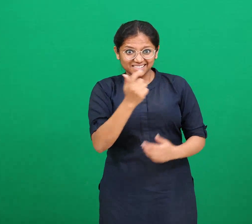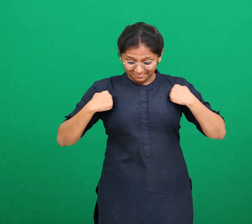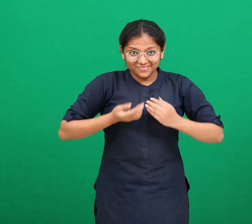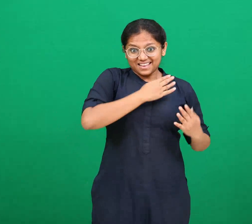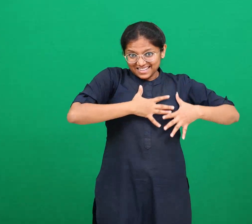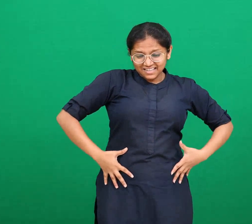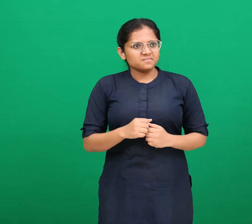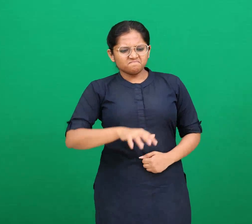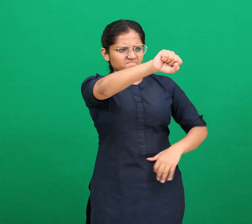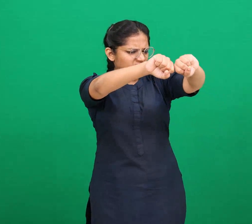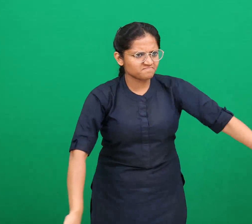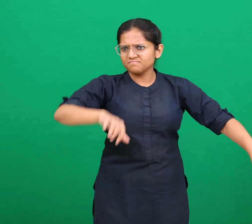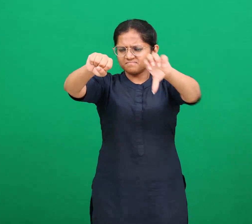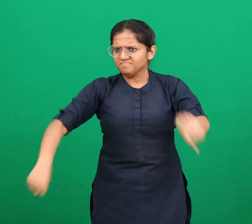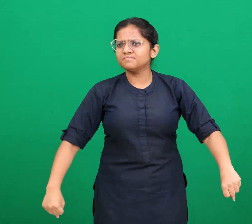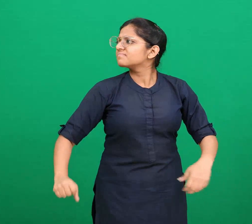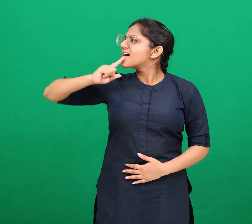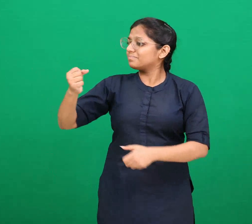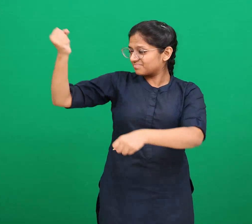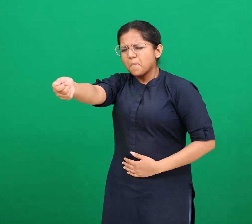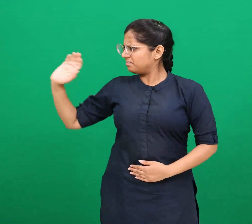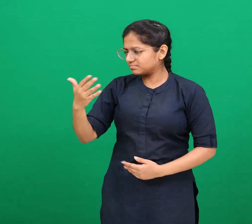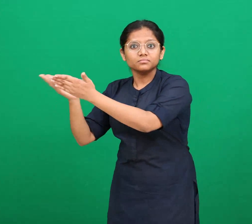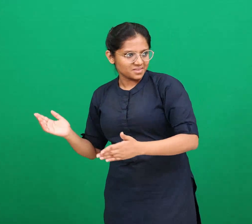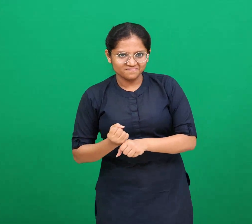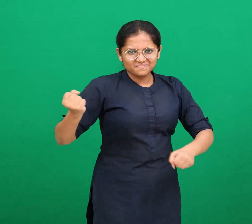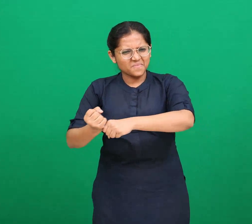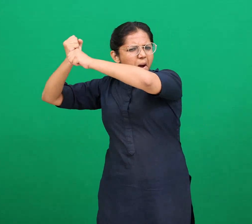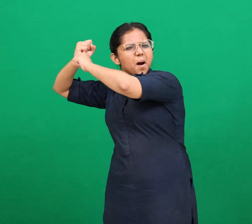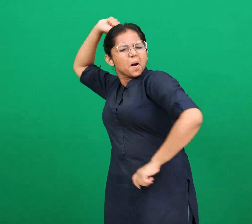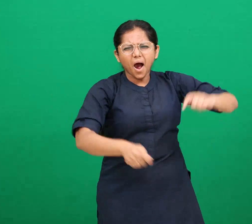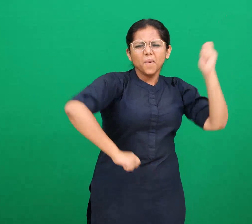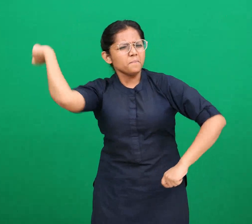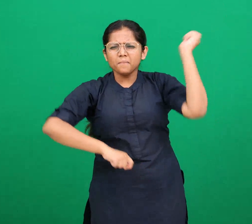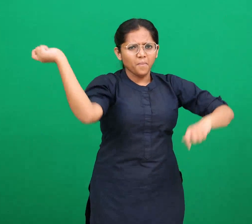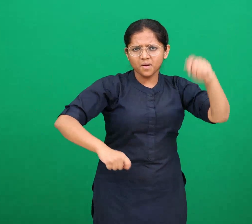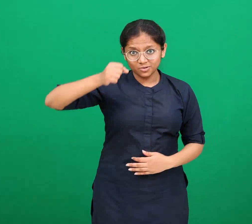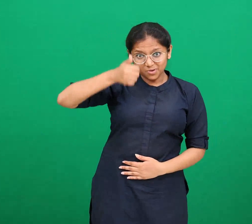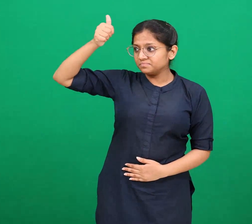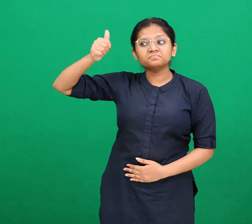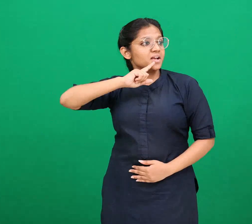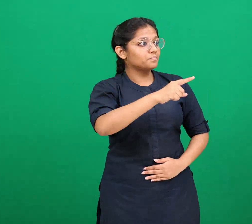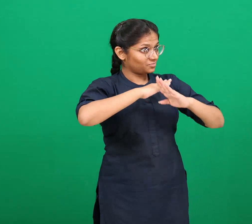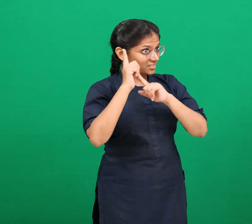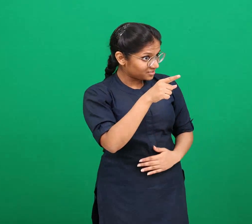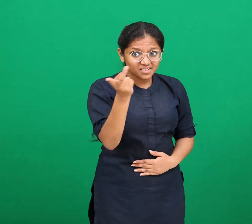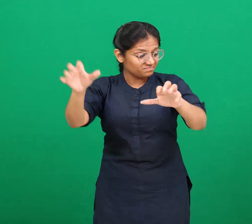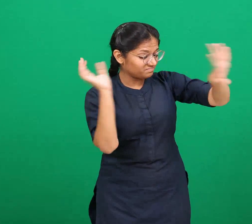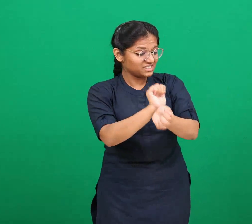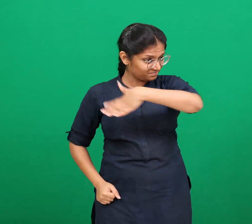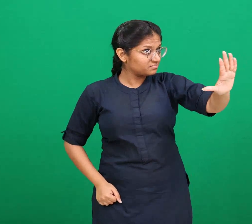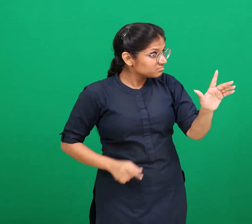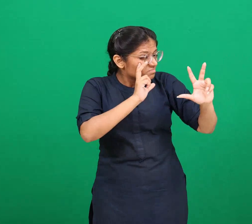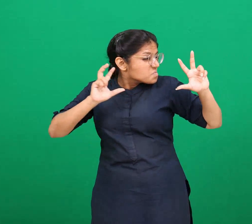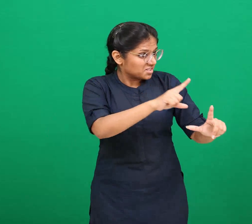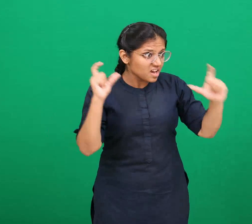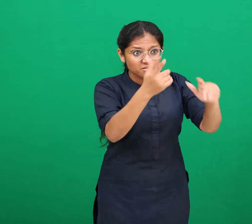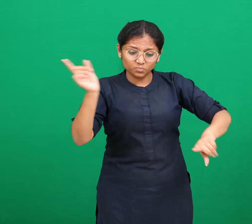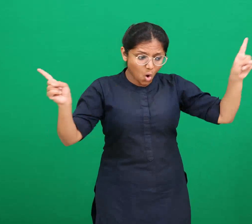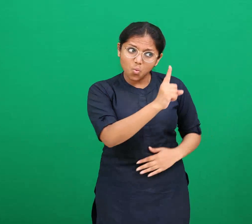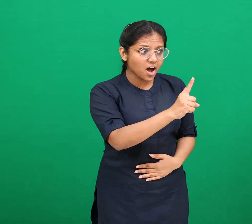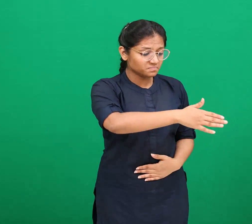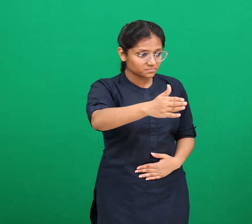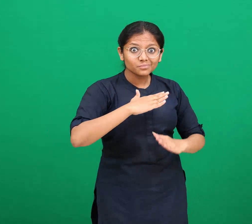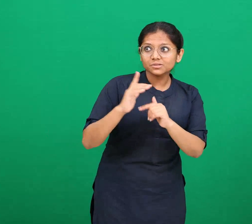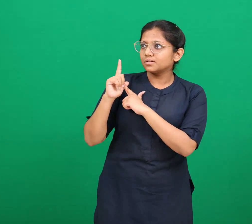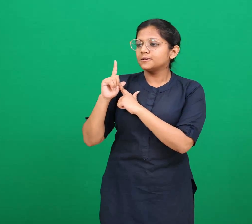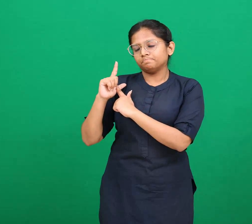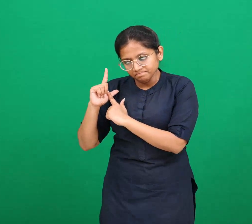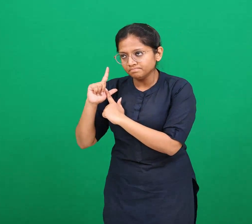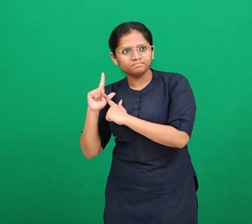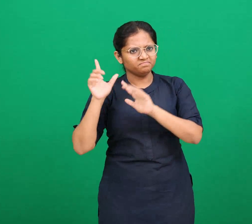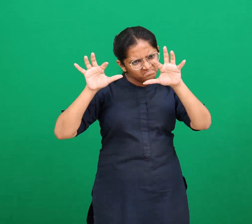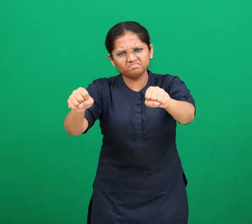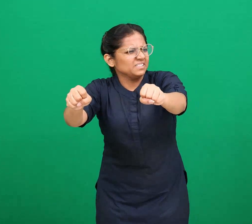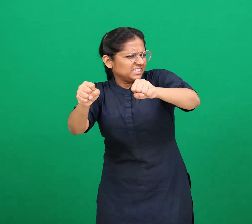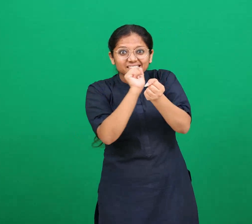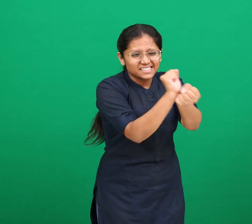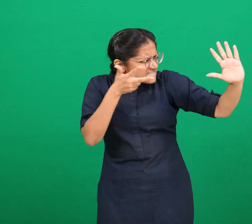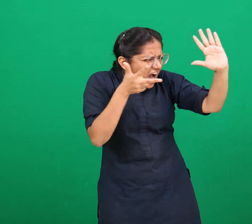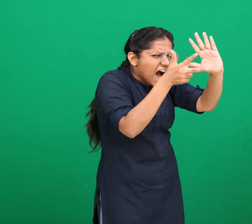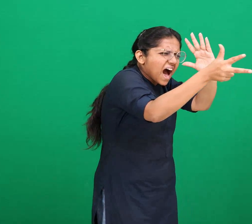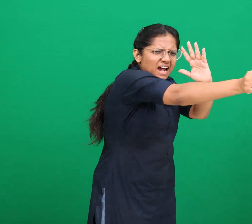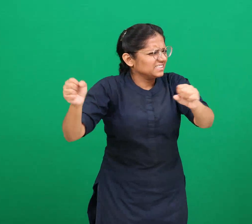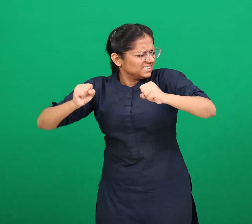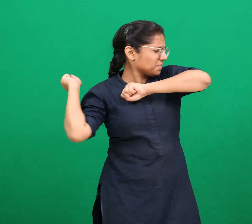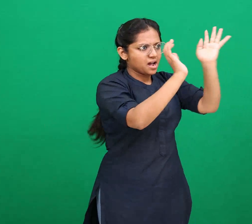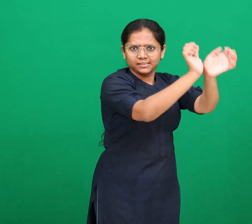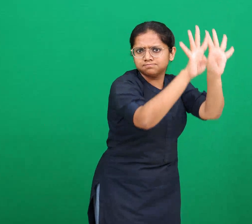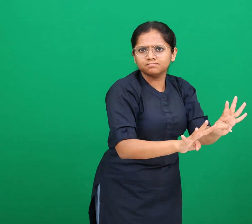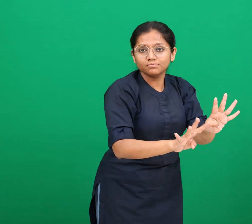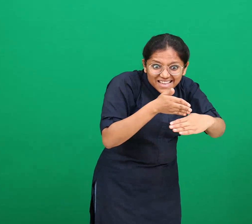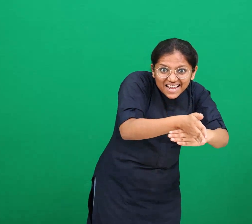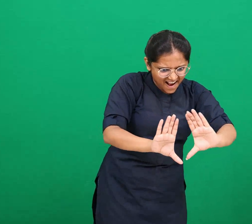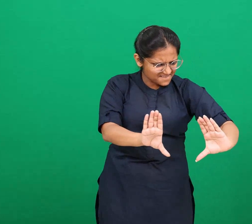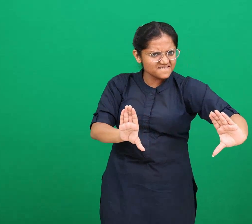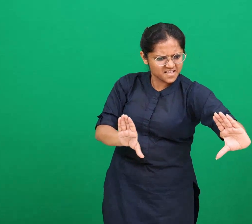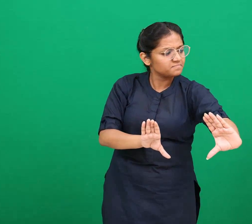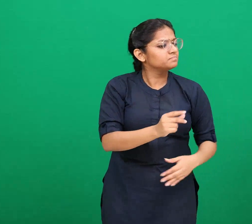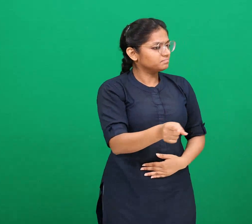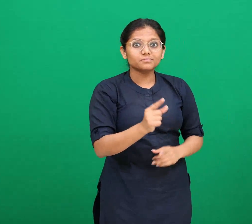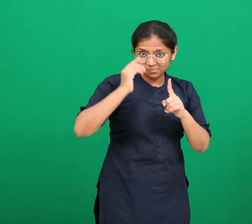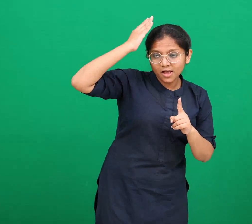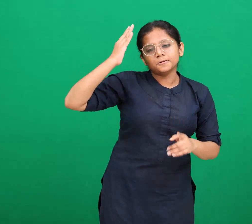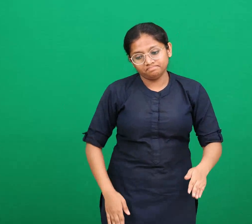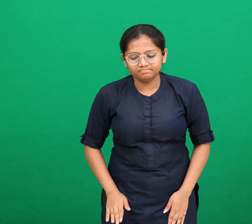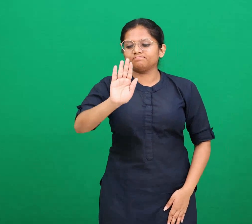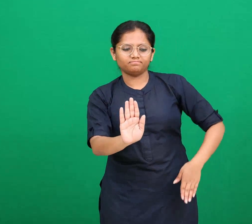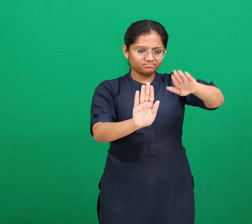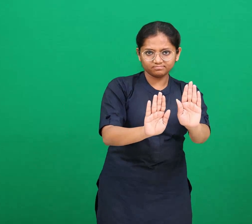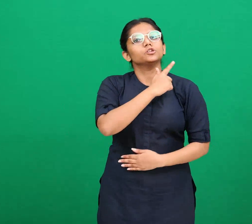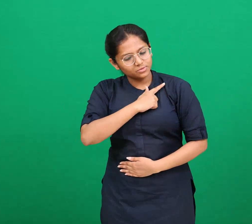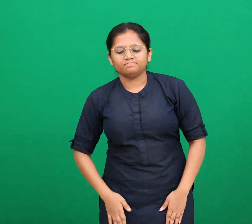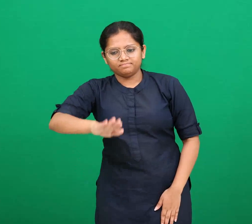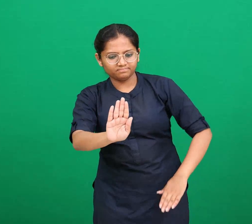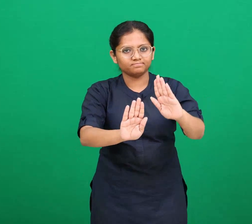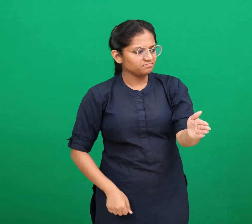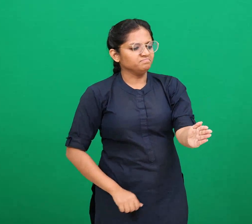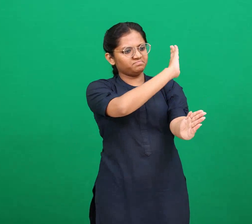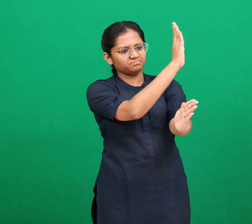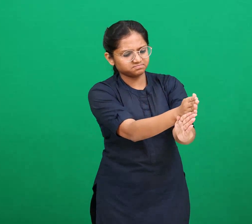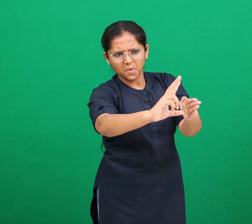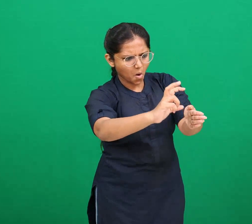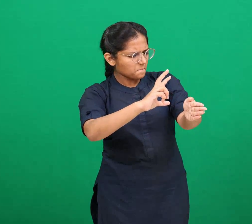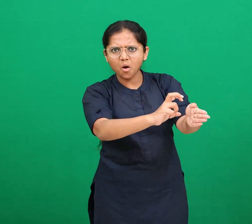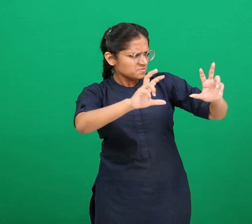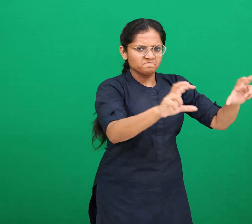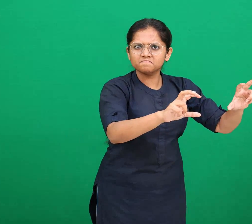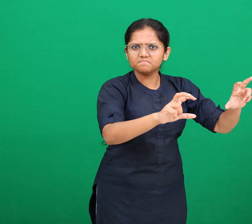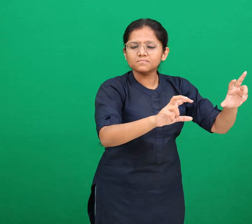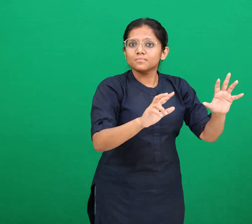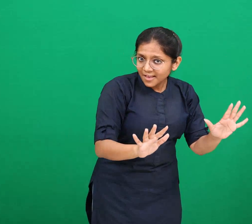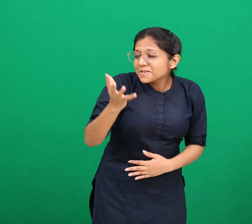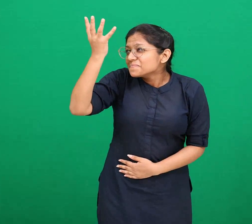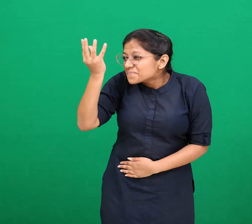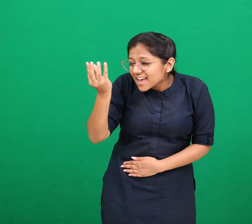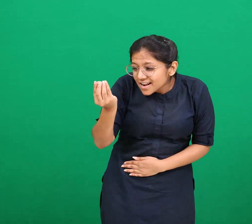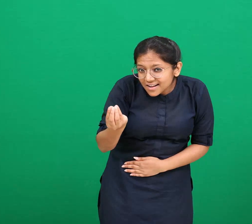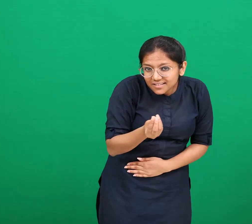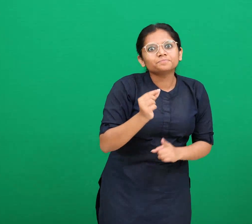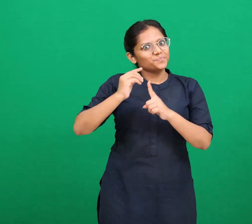And after striking them with many blows, they threw them into prison and ordered the jailer to guard them securely. On receiving this order, he placed them in the inner cell and fastened their feet in the stocks.